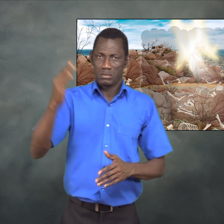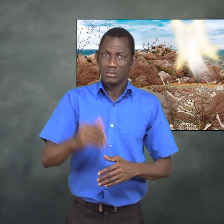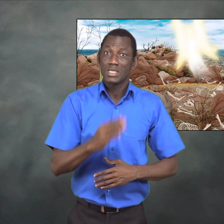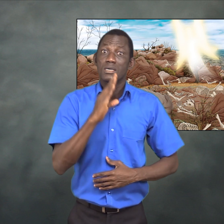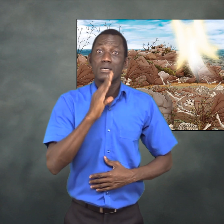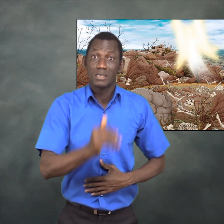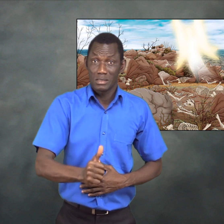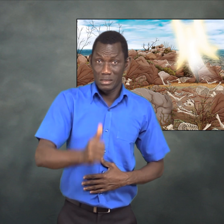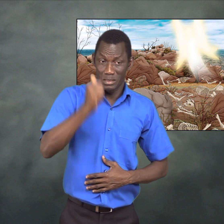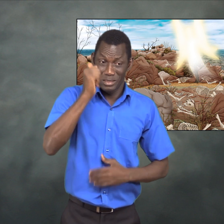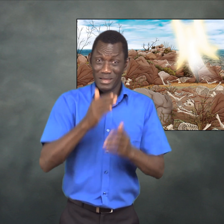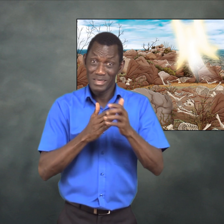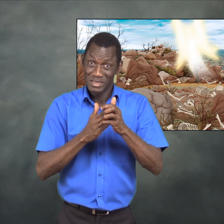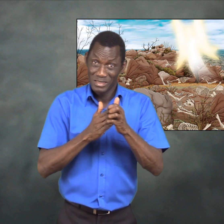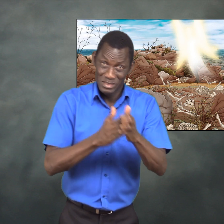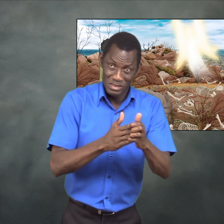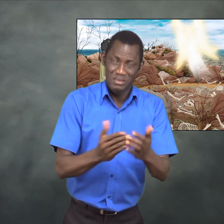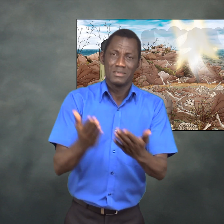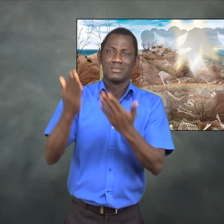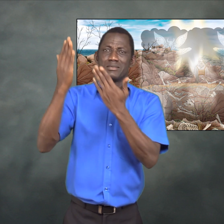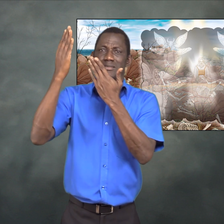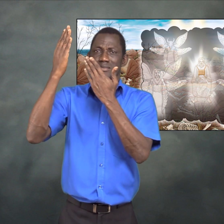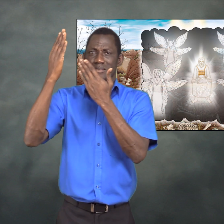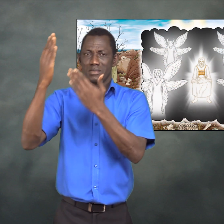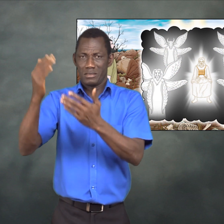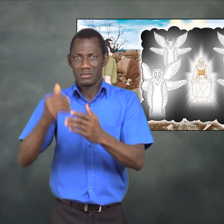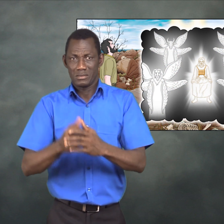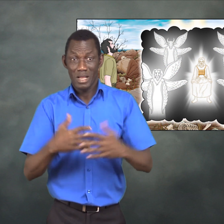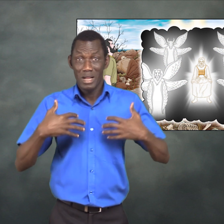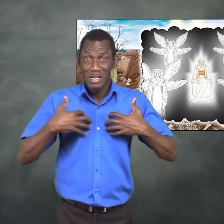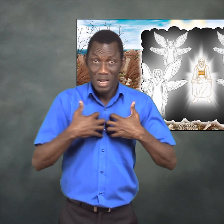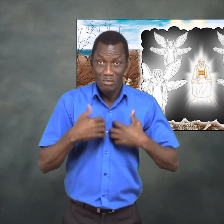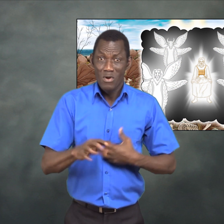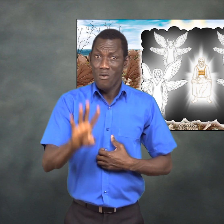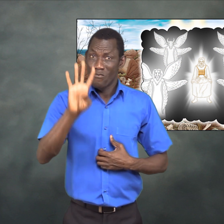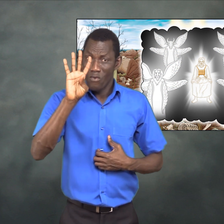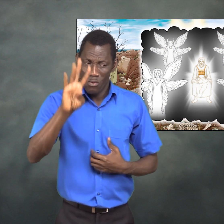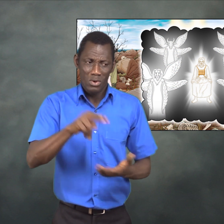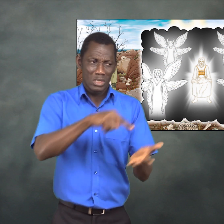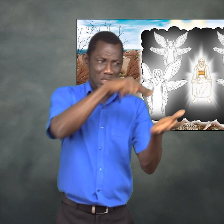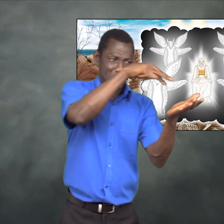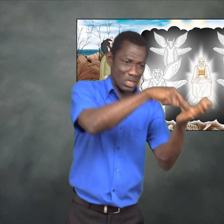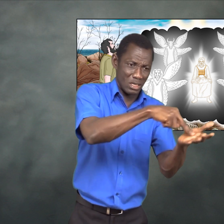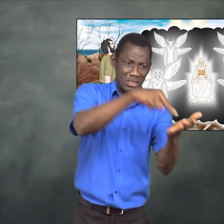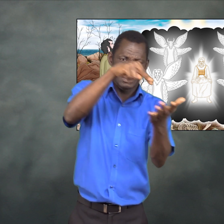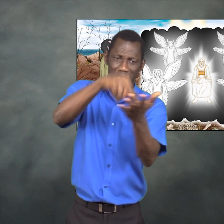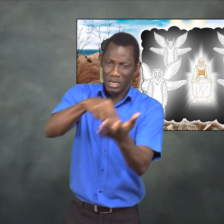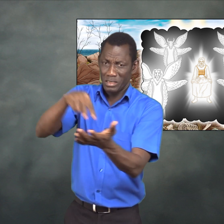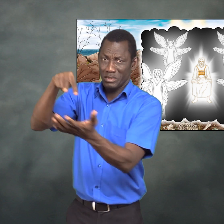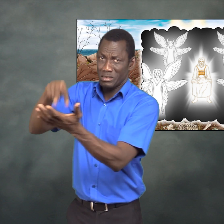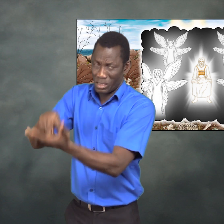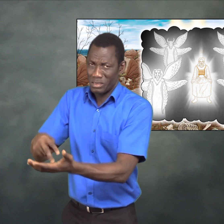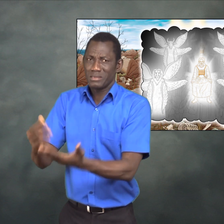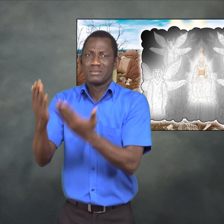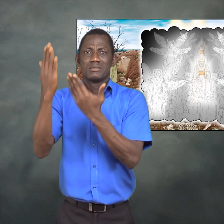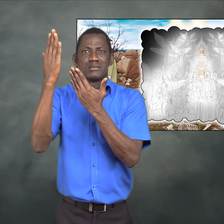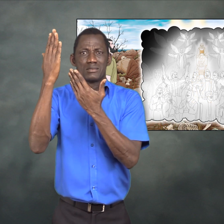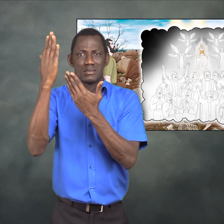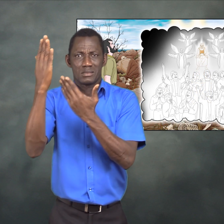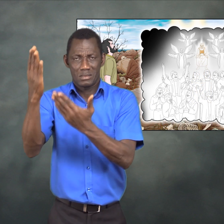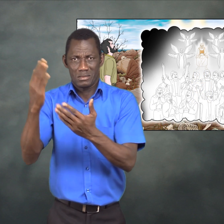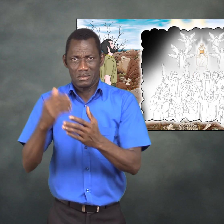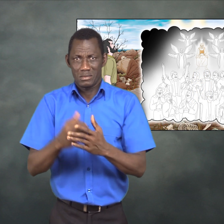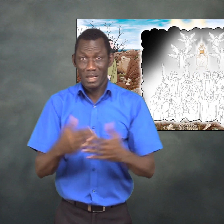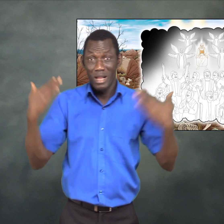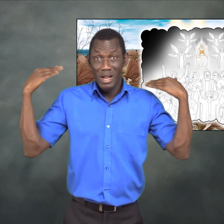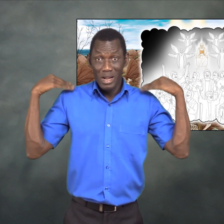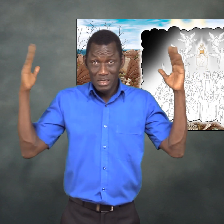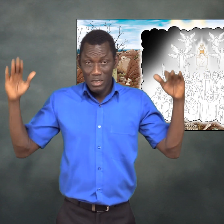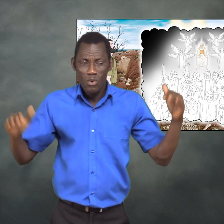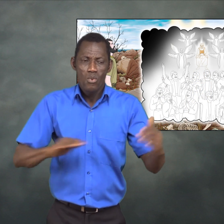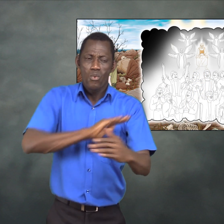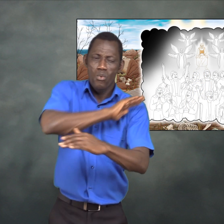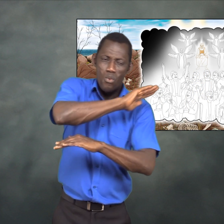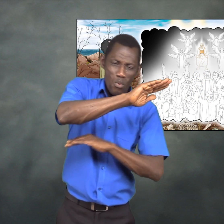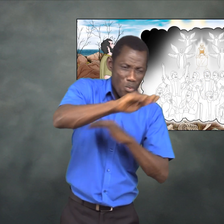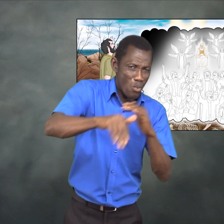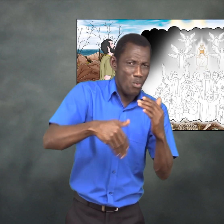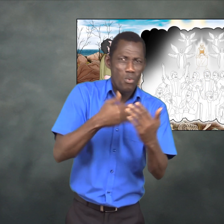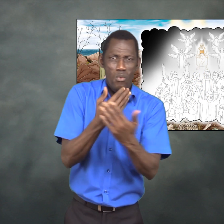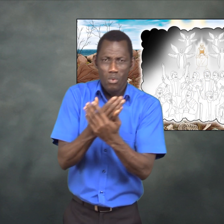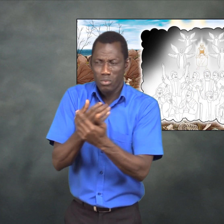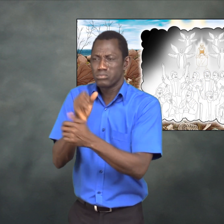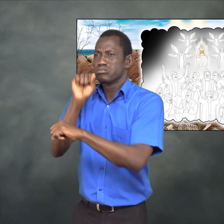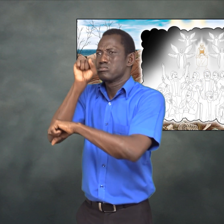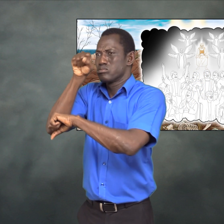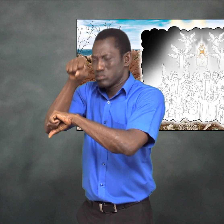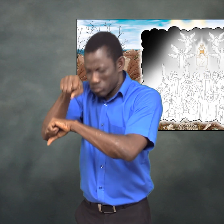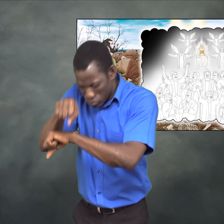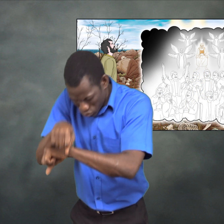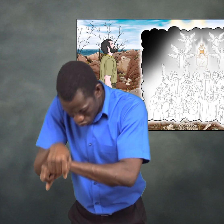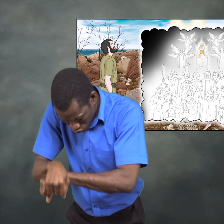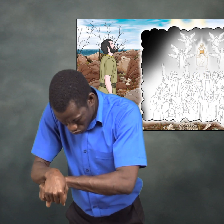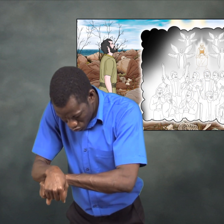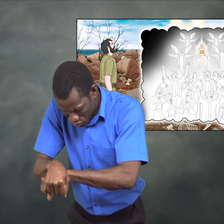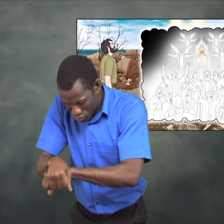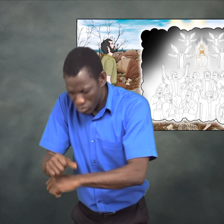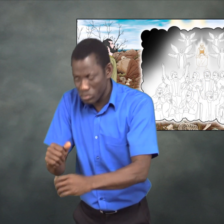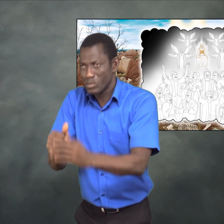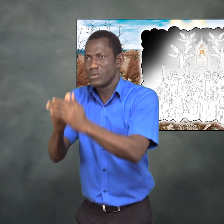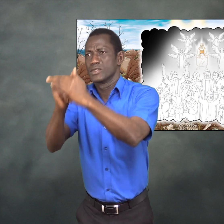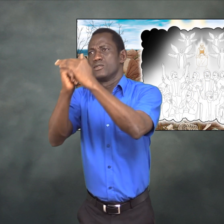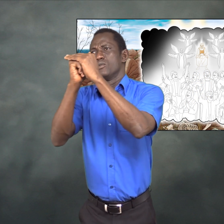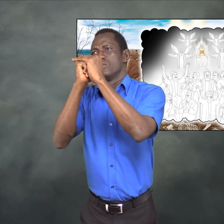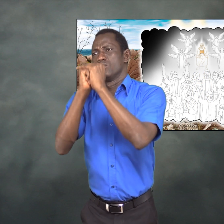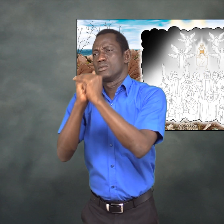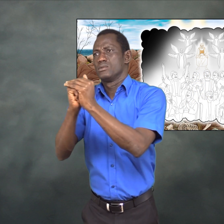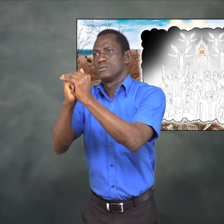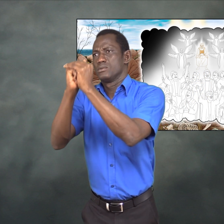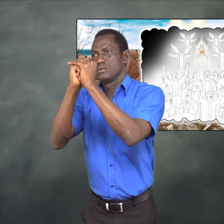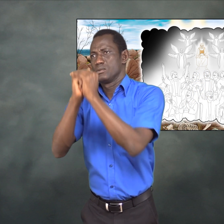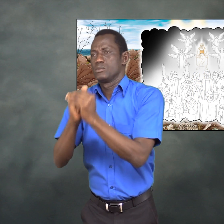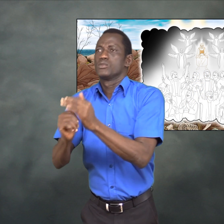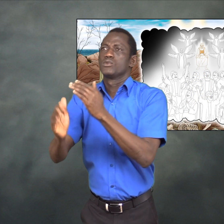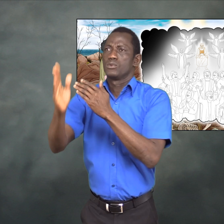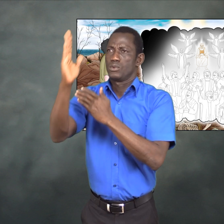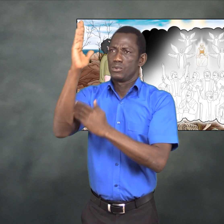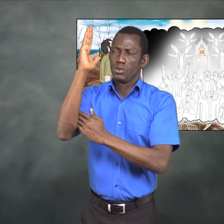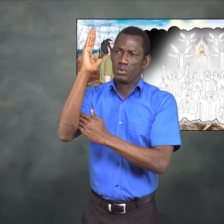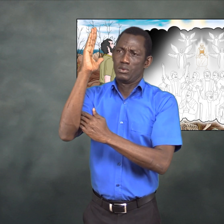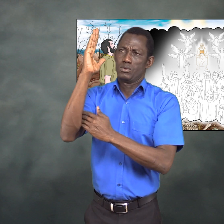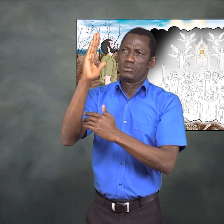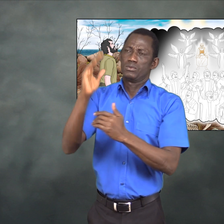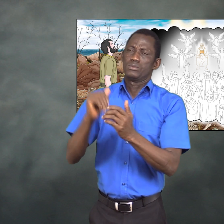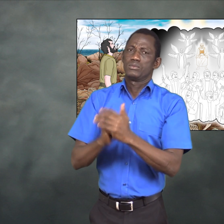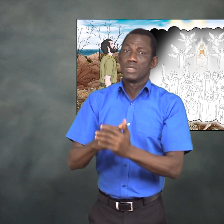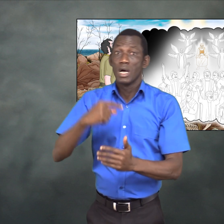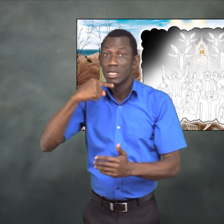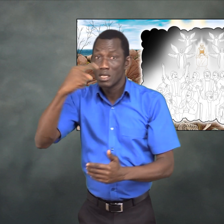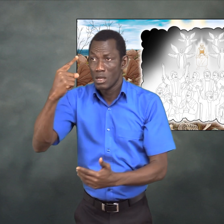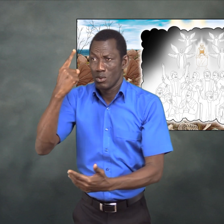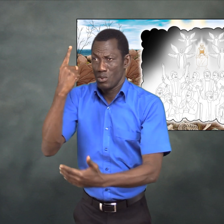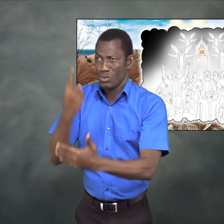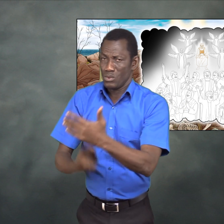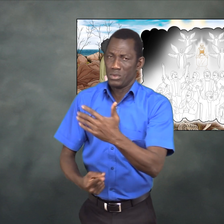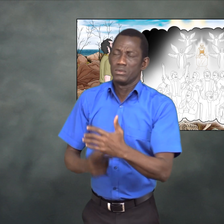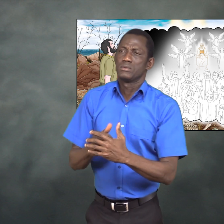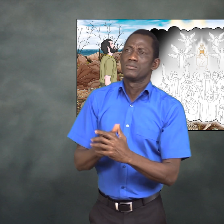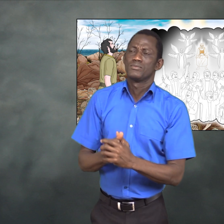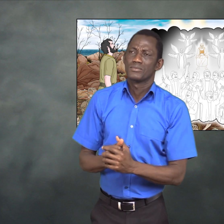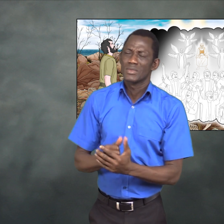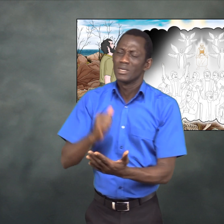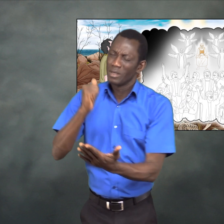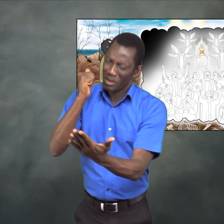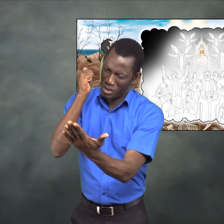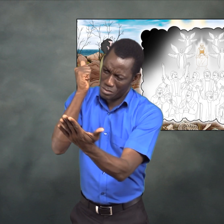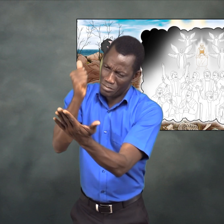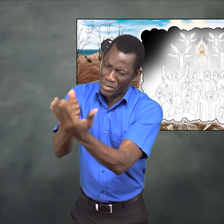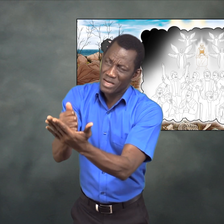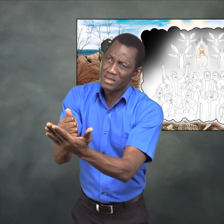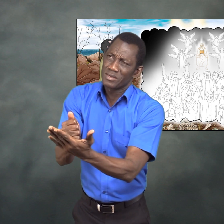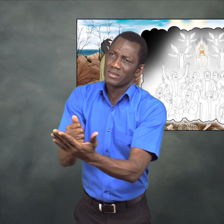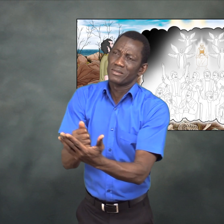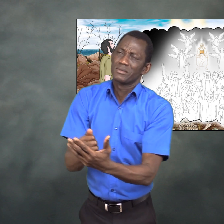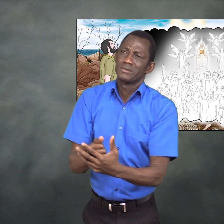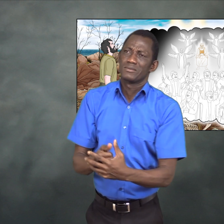And all the angels stood around the throne and around the elders and the four living creatures.